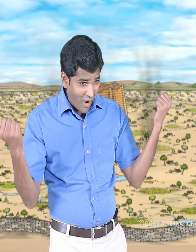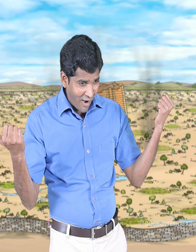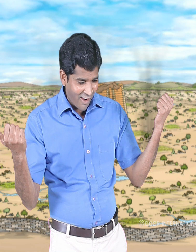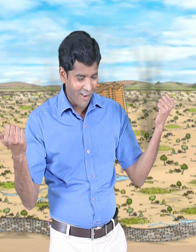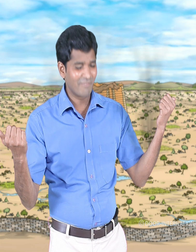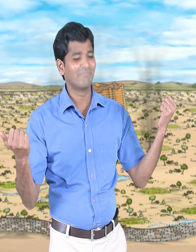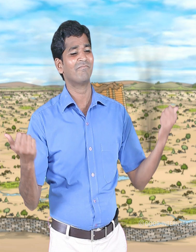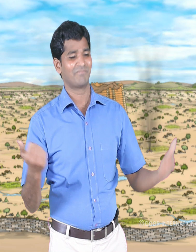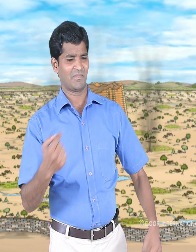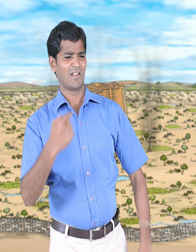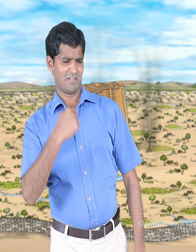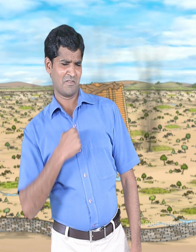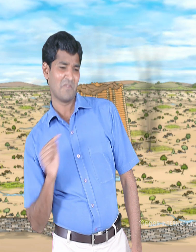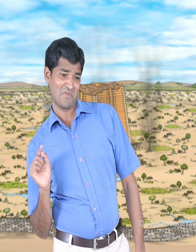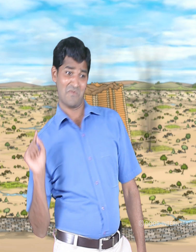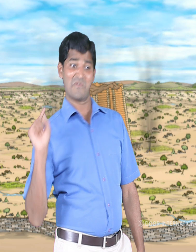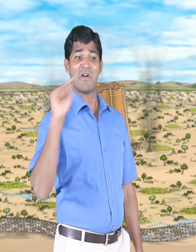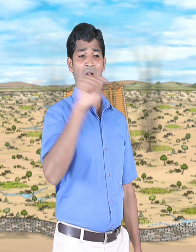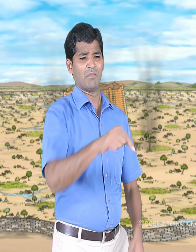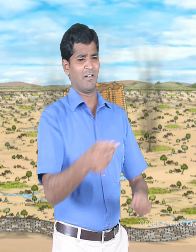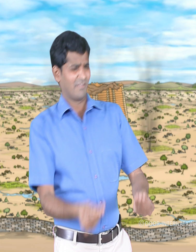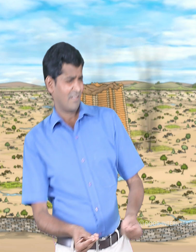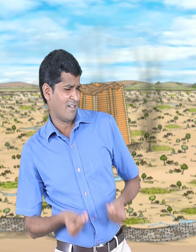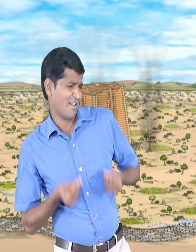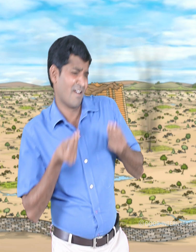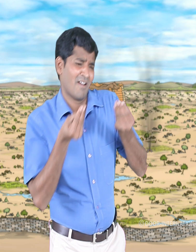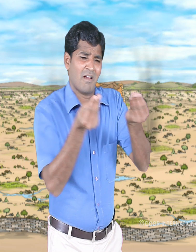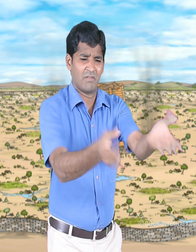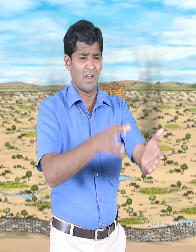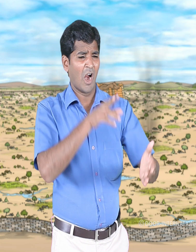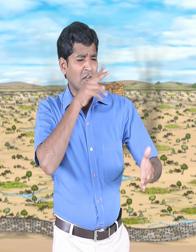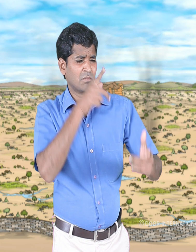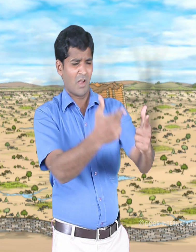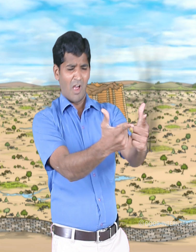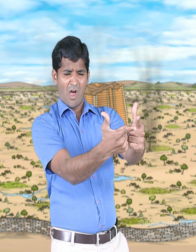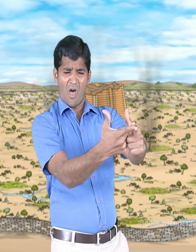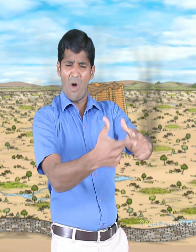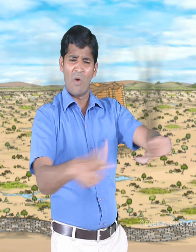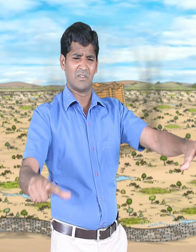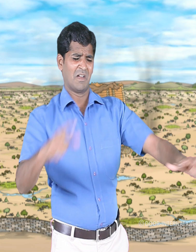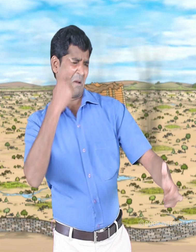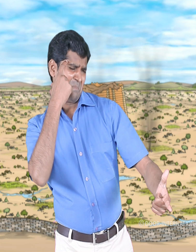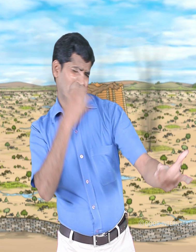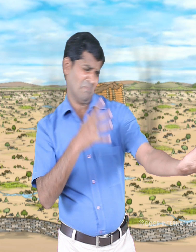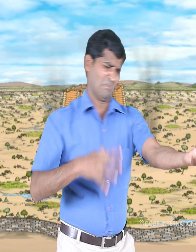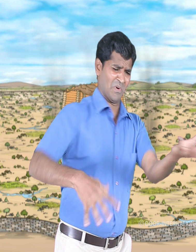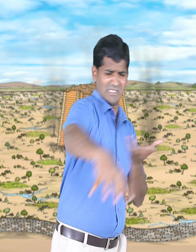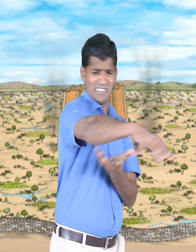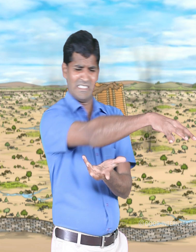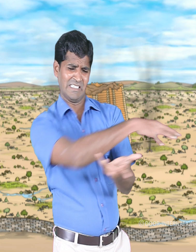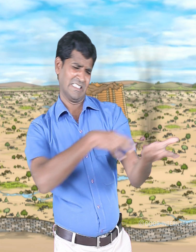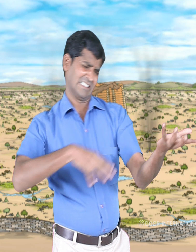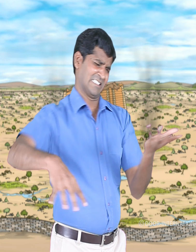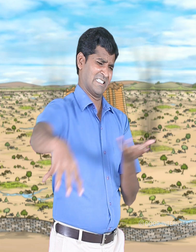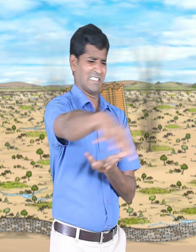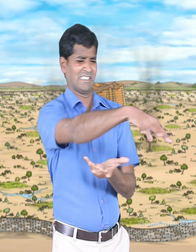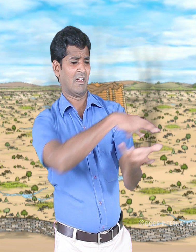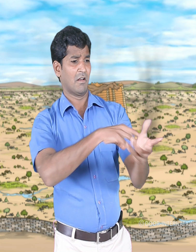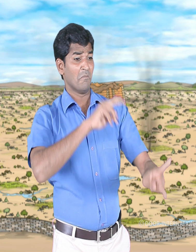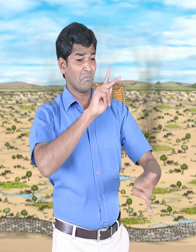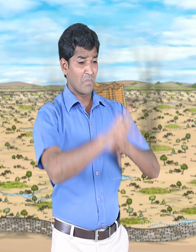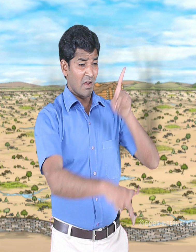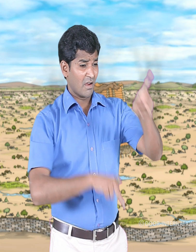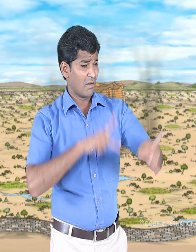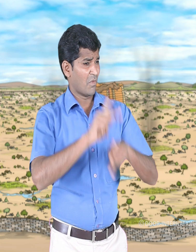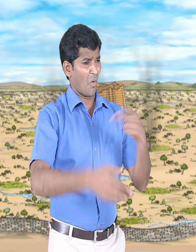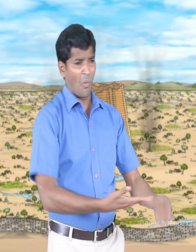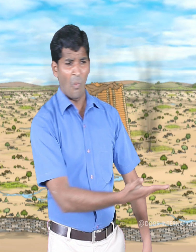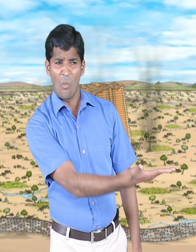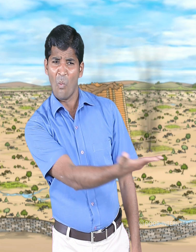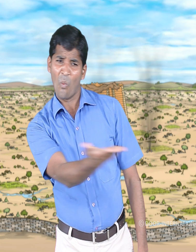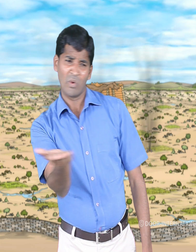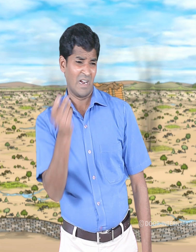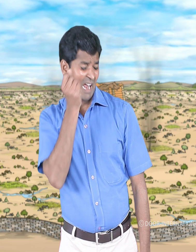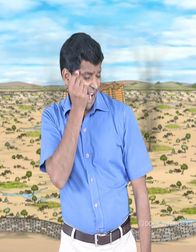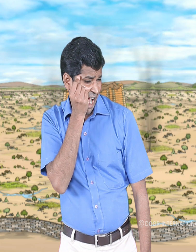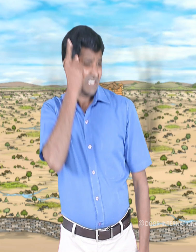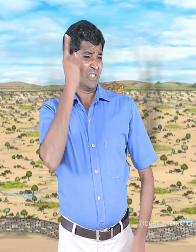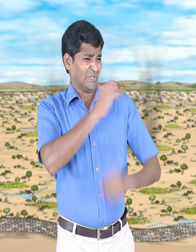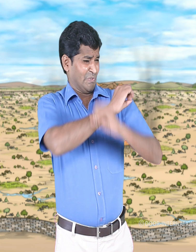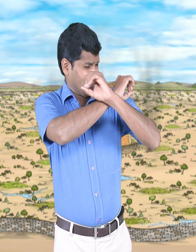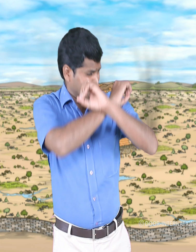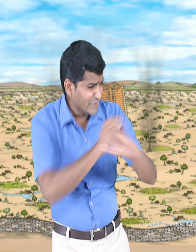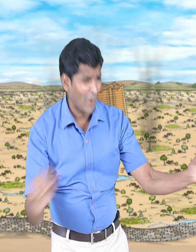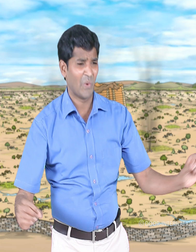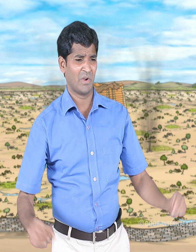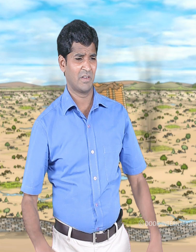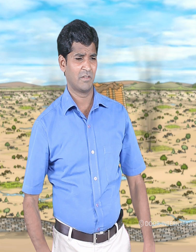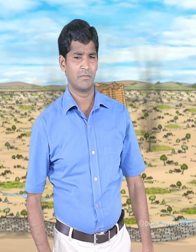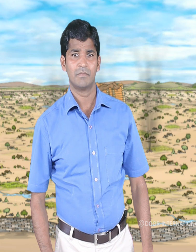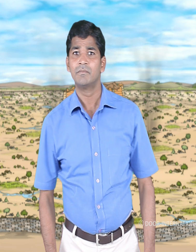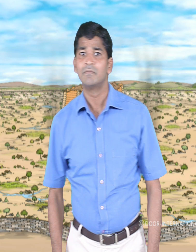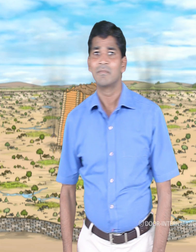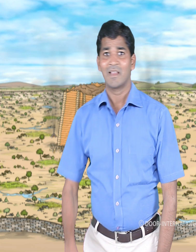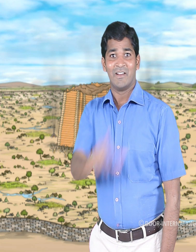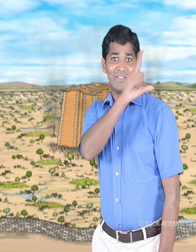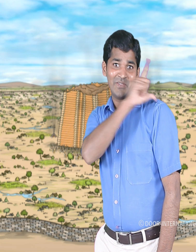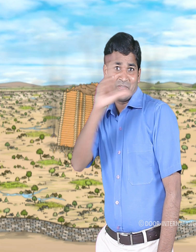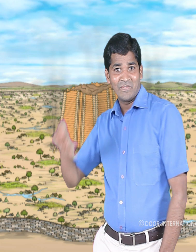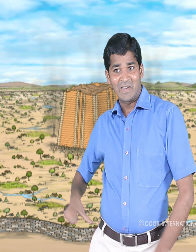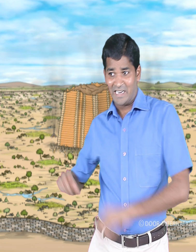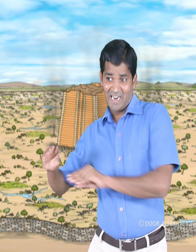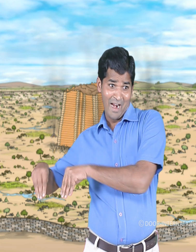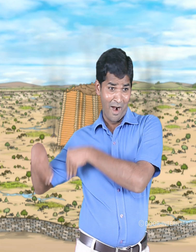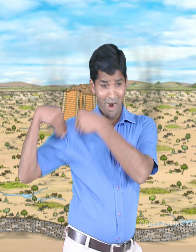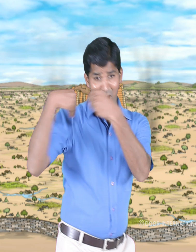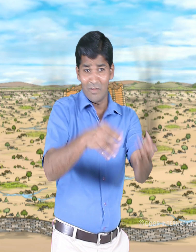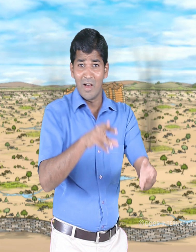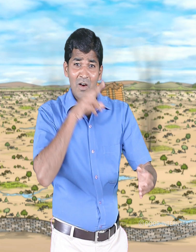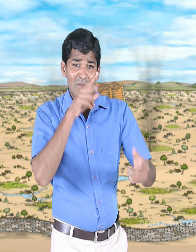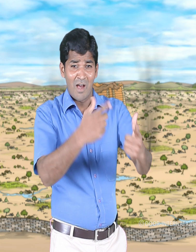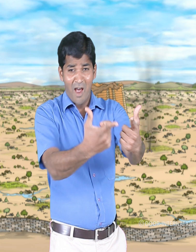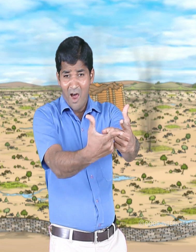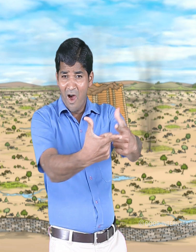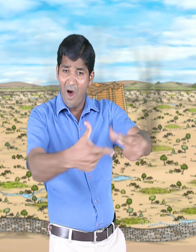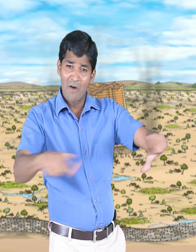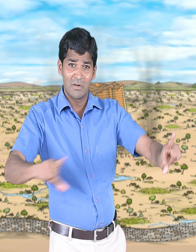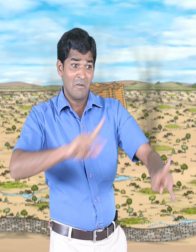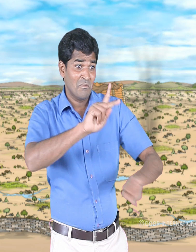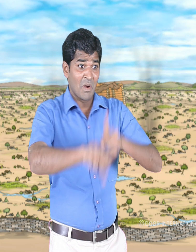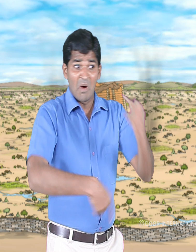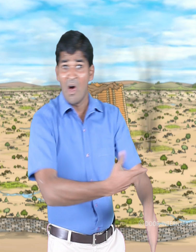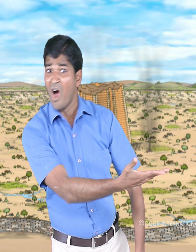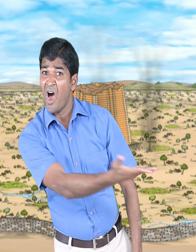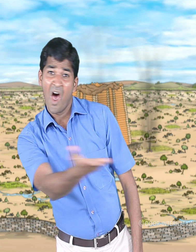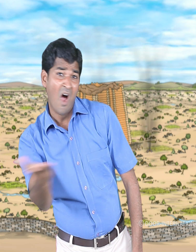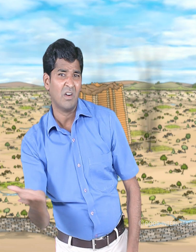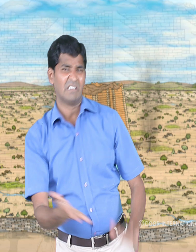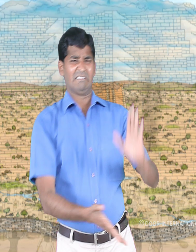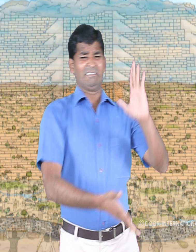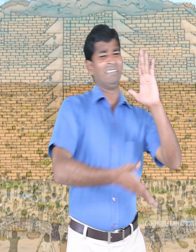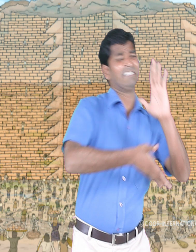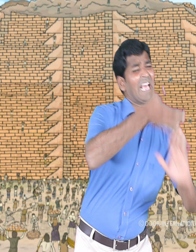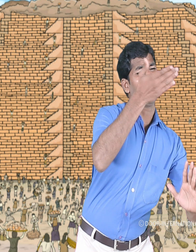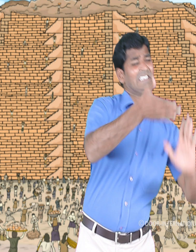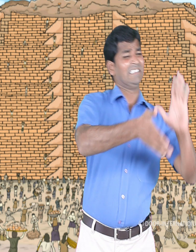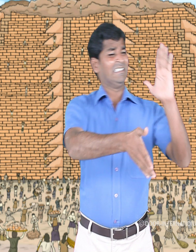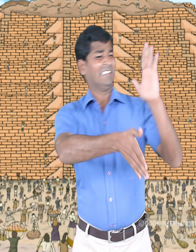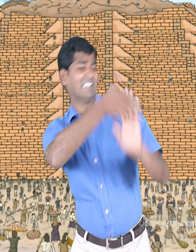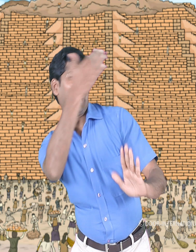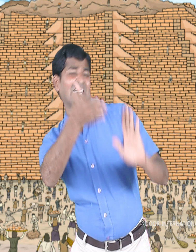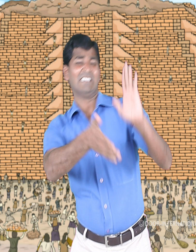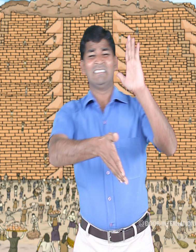Come, let Us go down and confuse their language, so that they will not understand one another’s speech.”